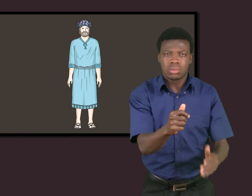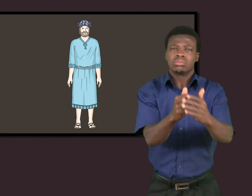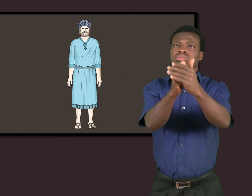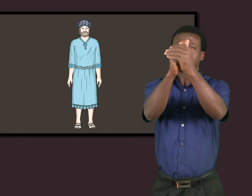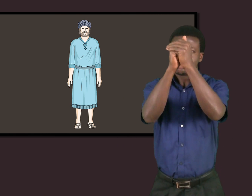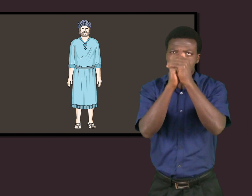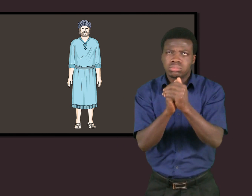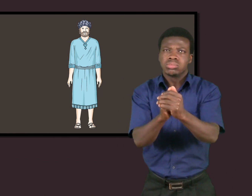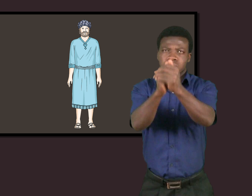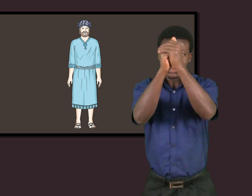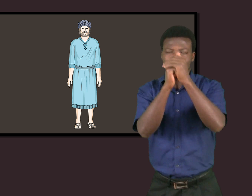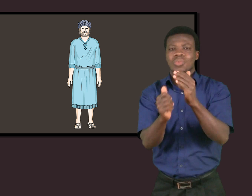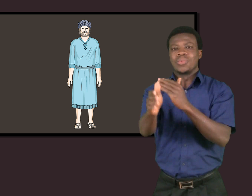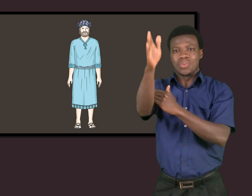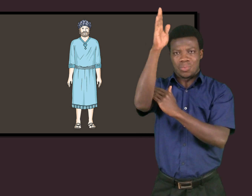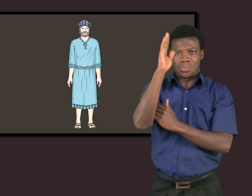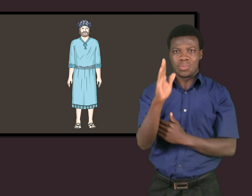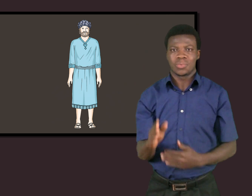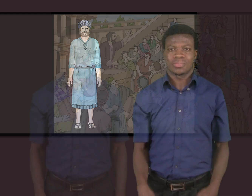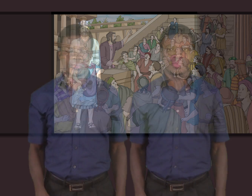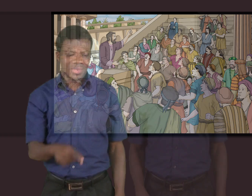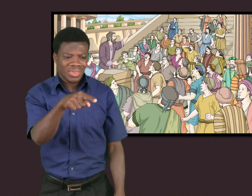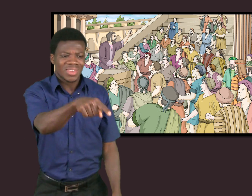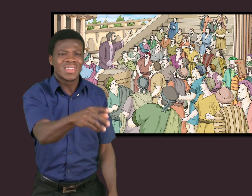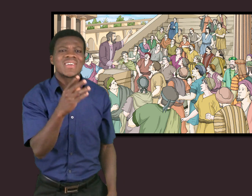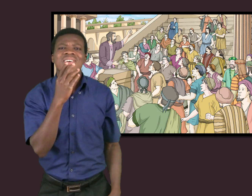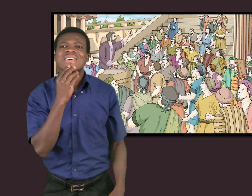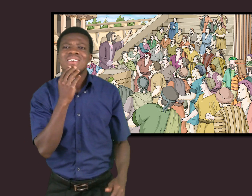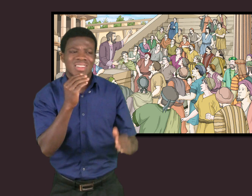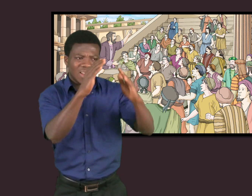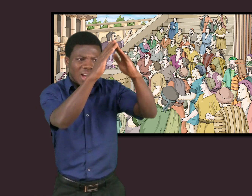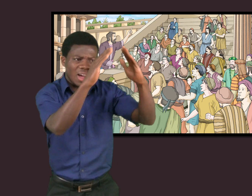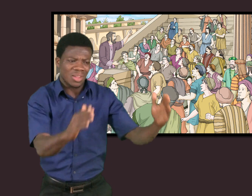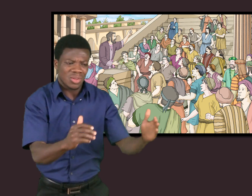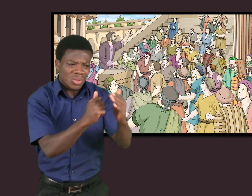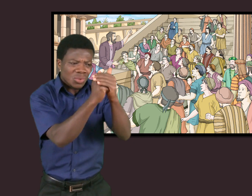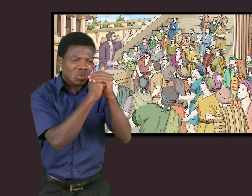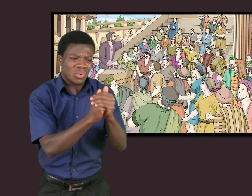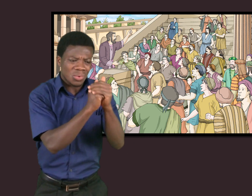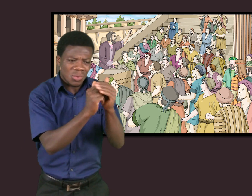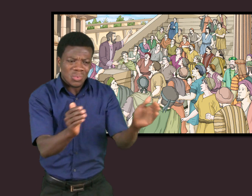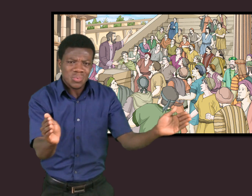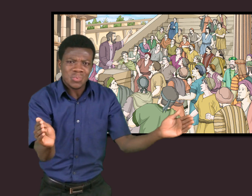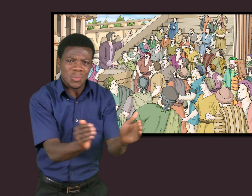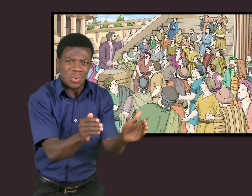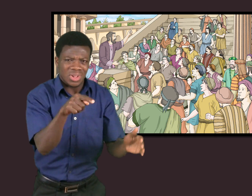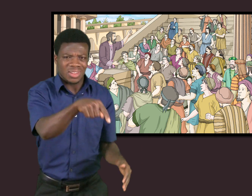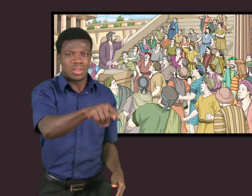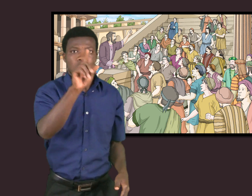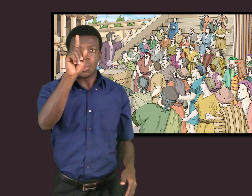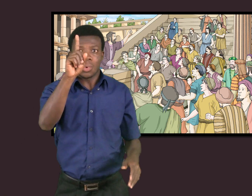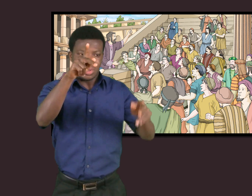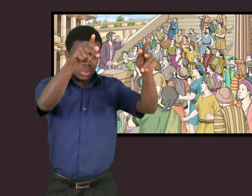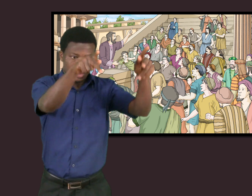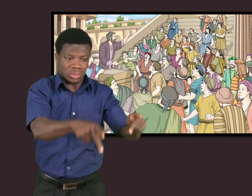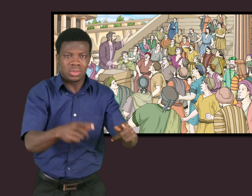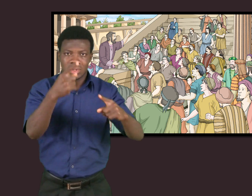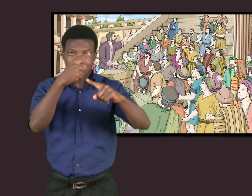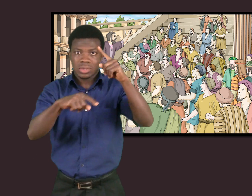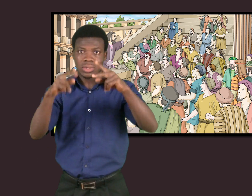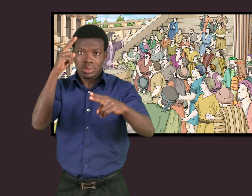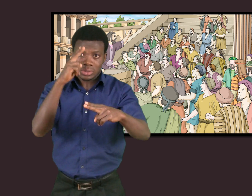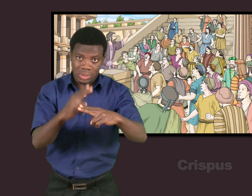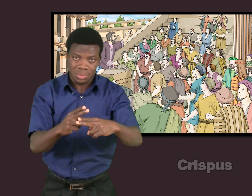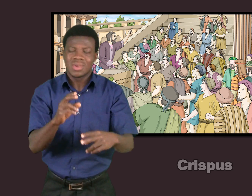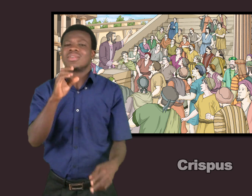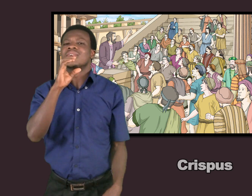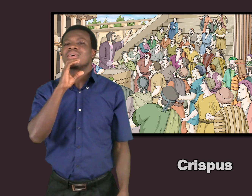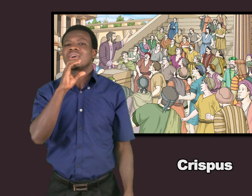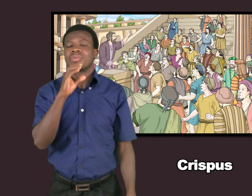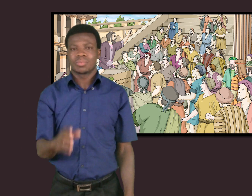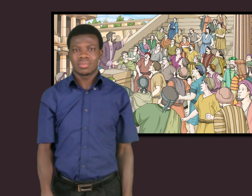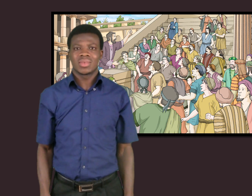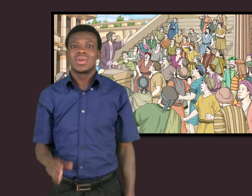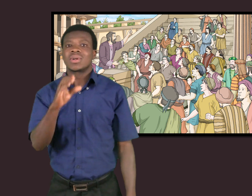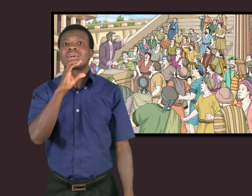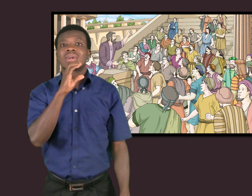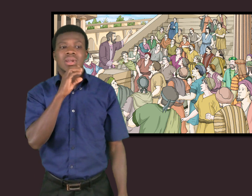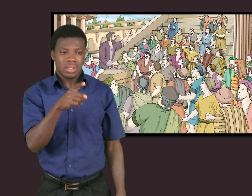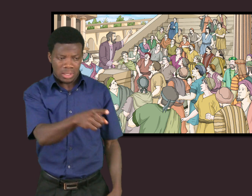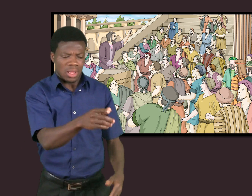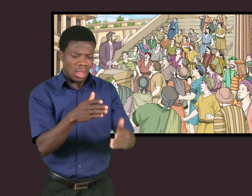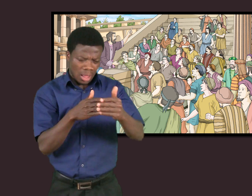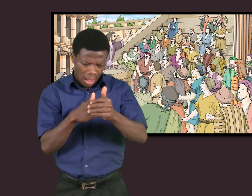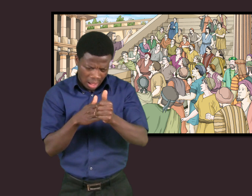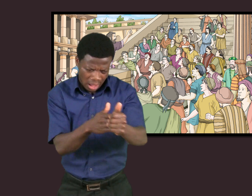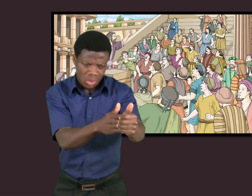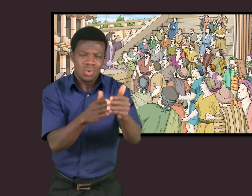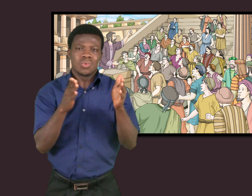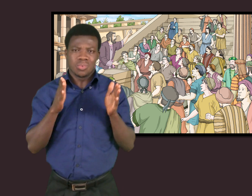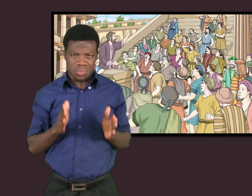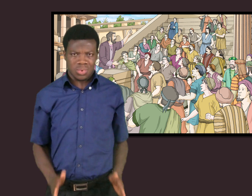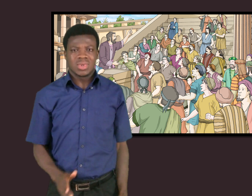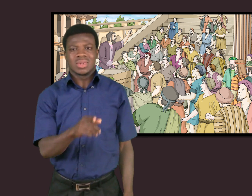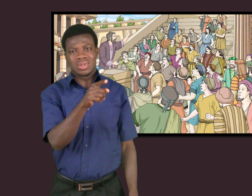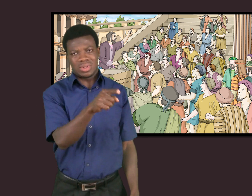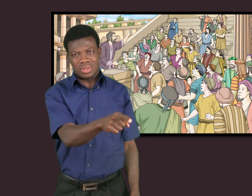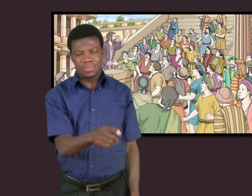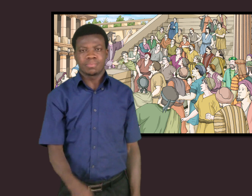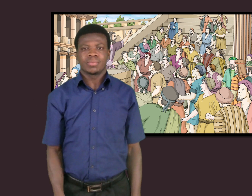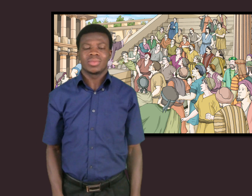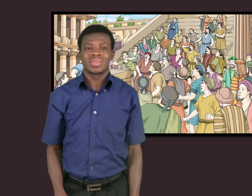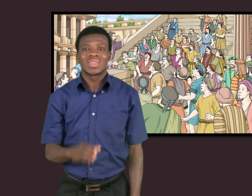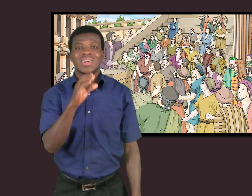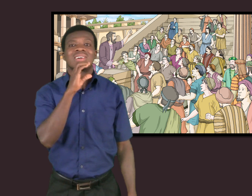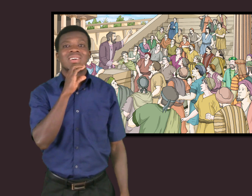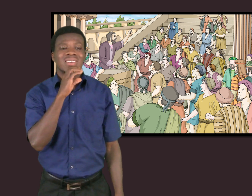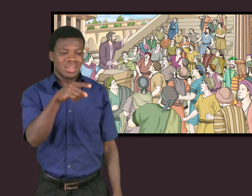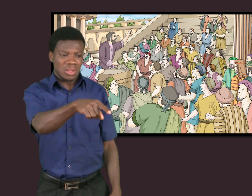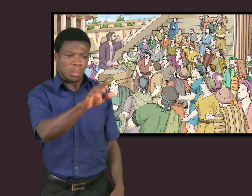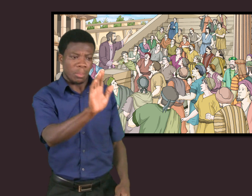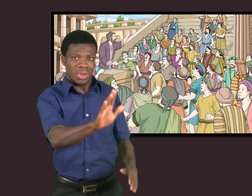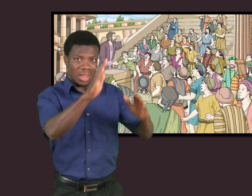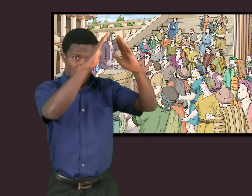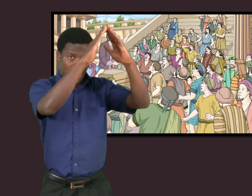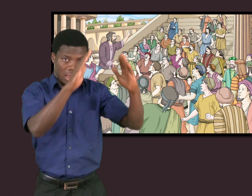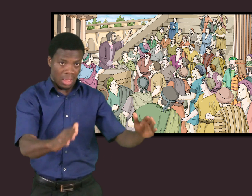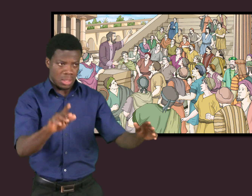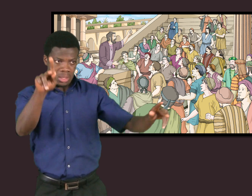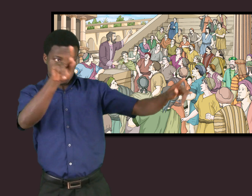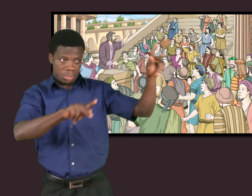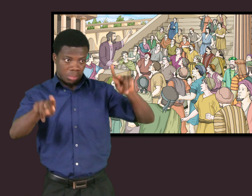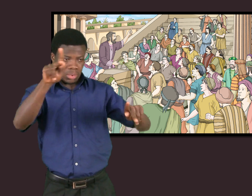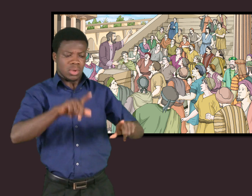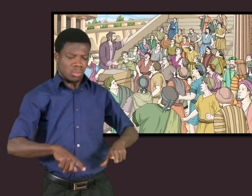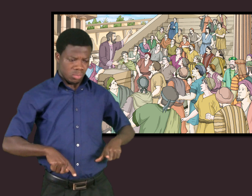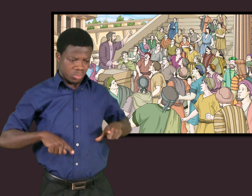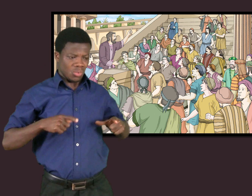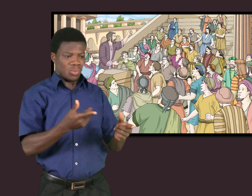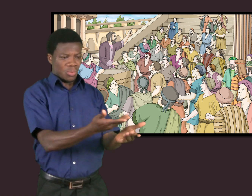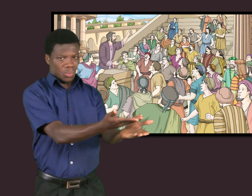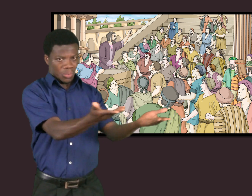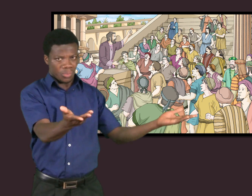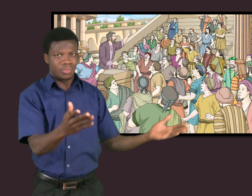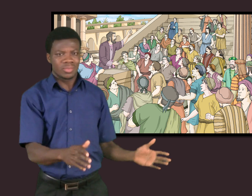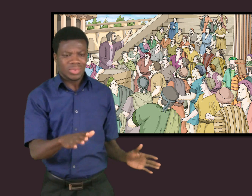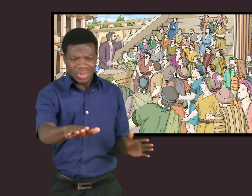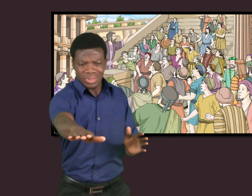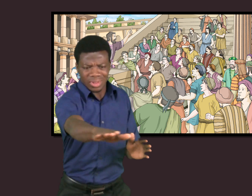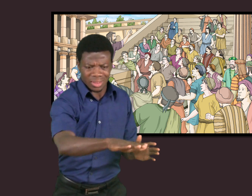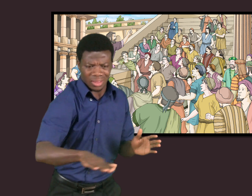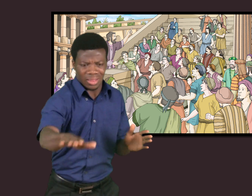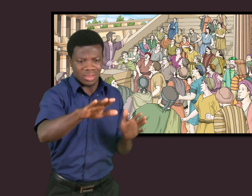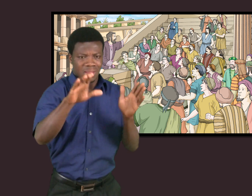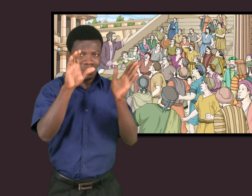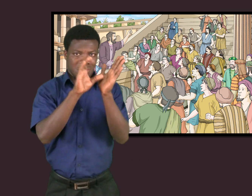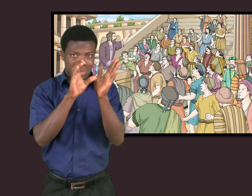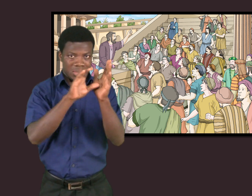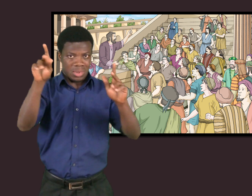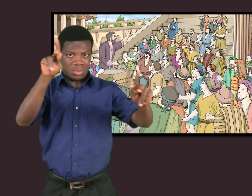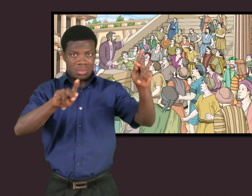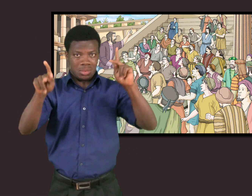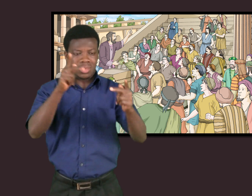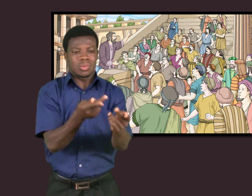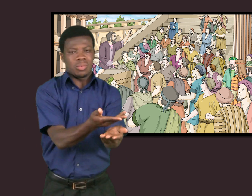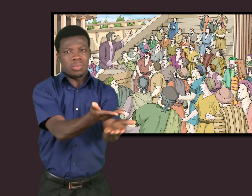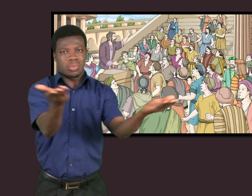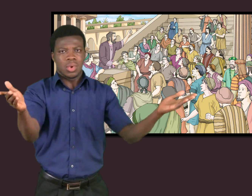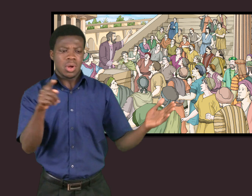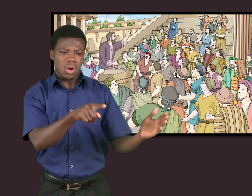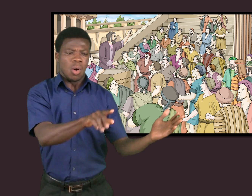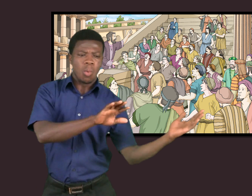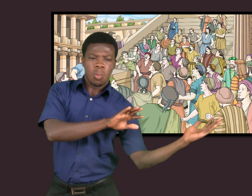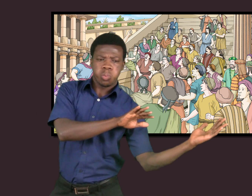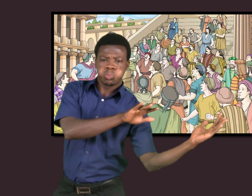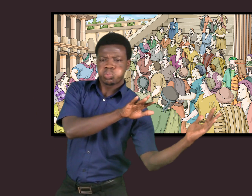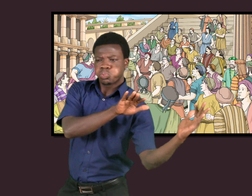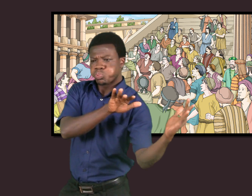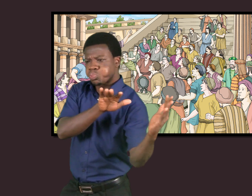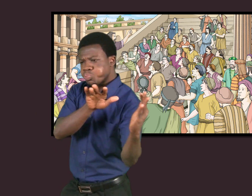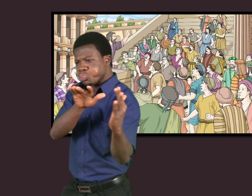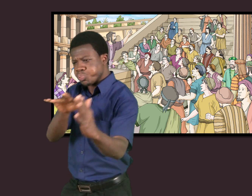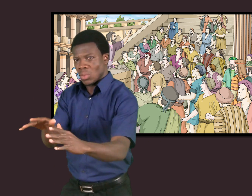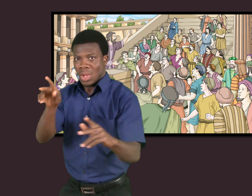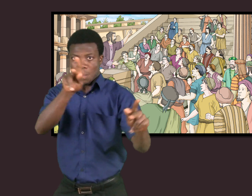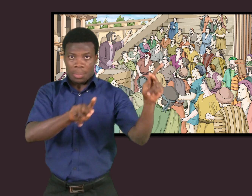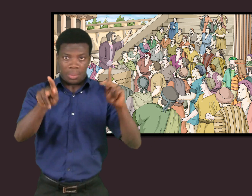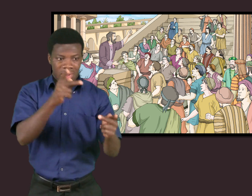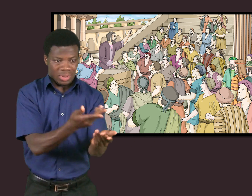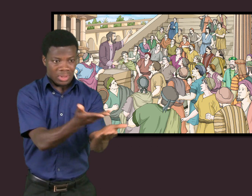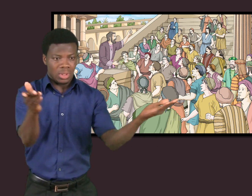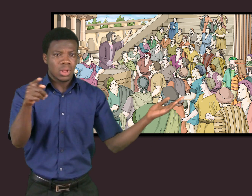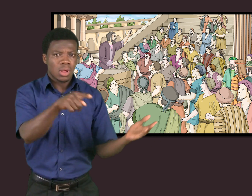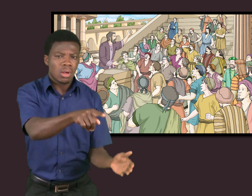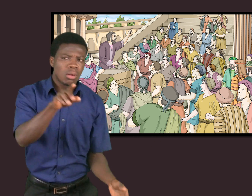Crispus, the synagogue leader, and his whole household believed in the Lord.